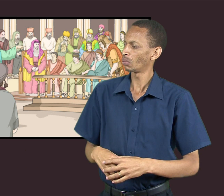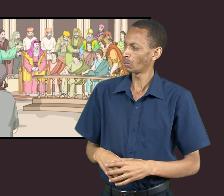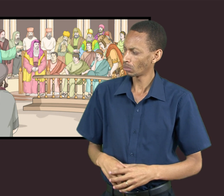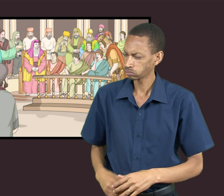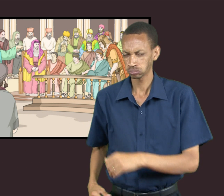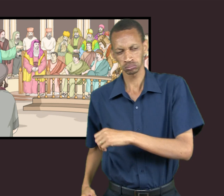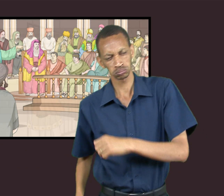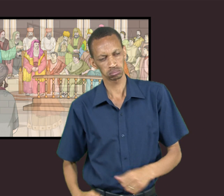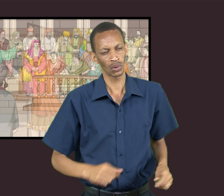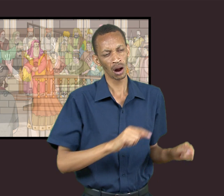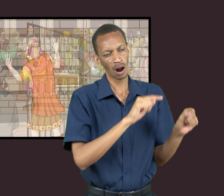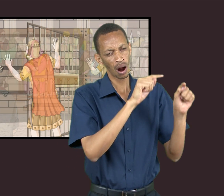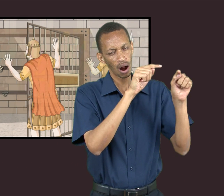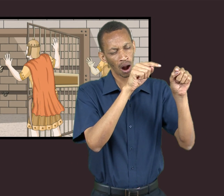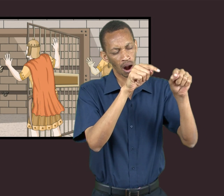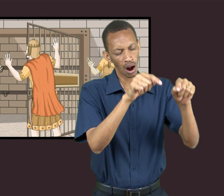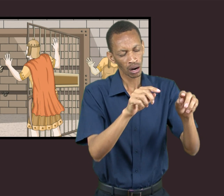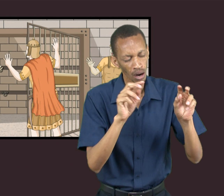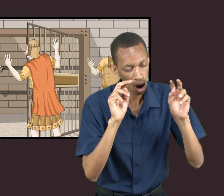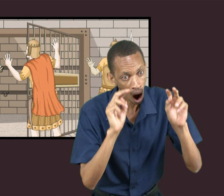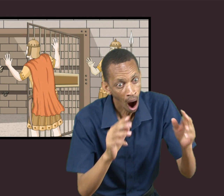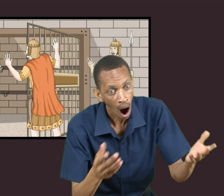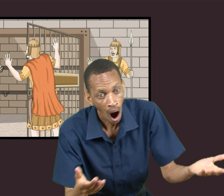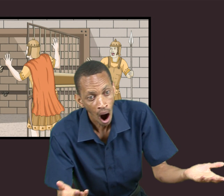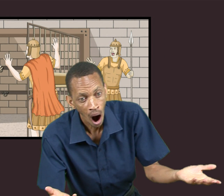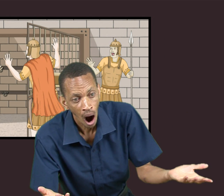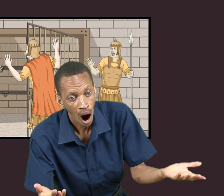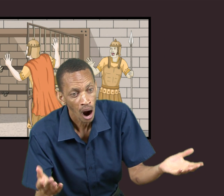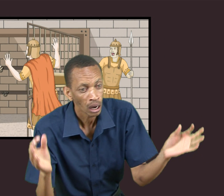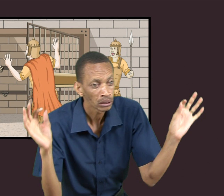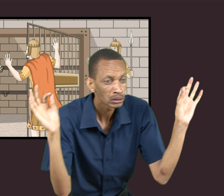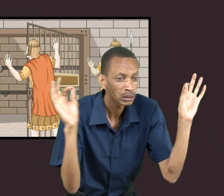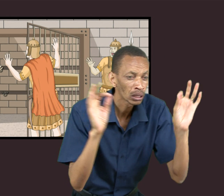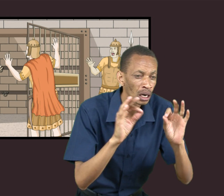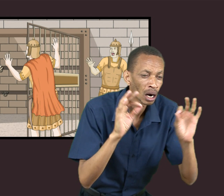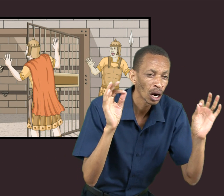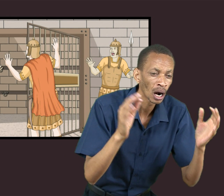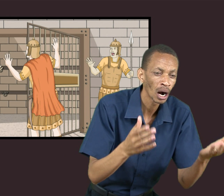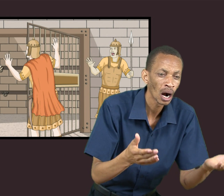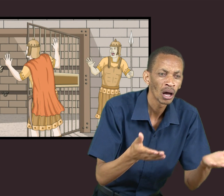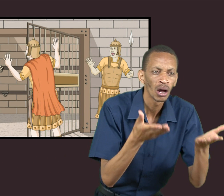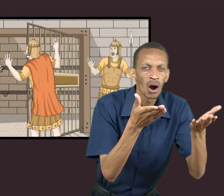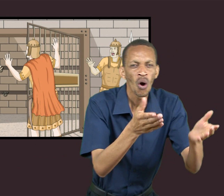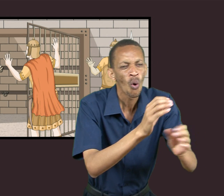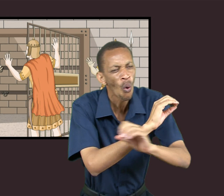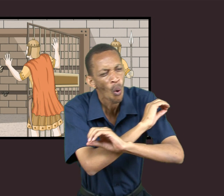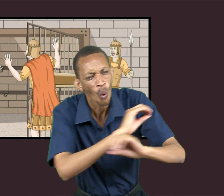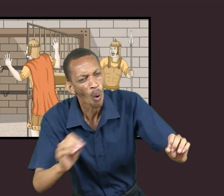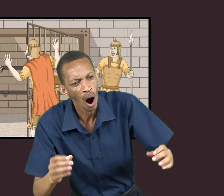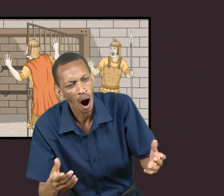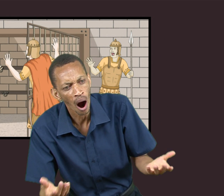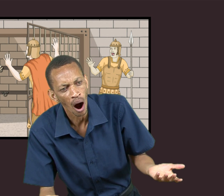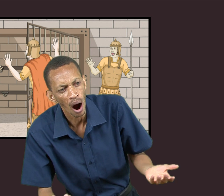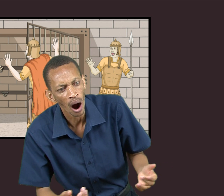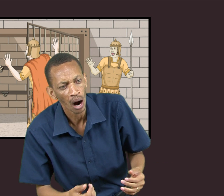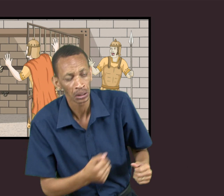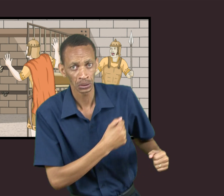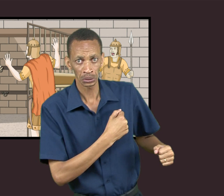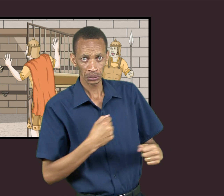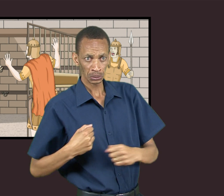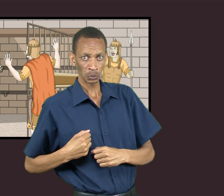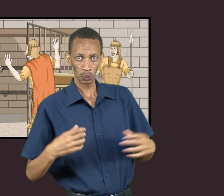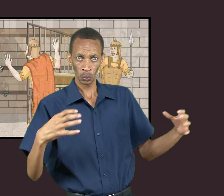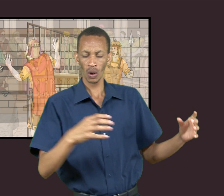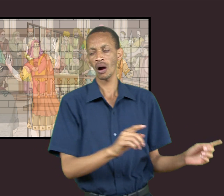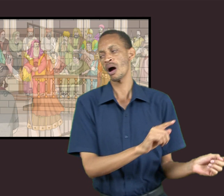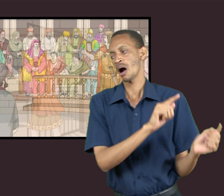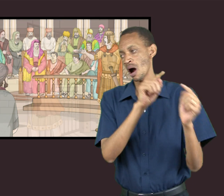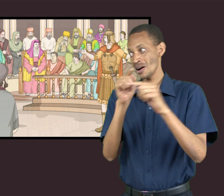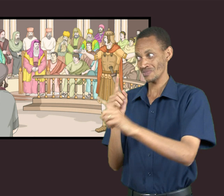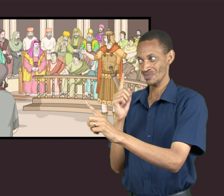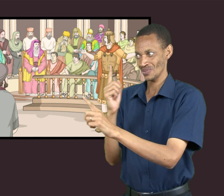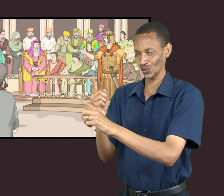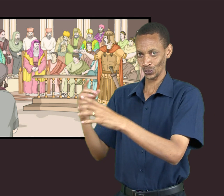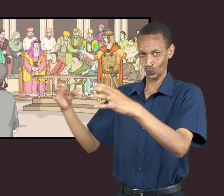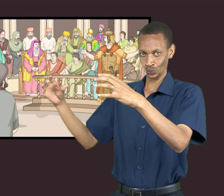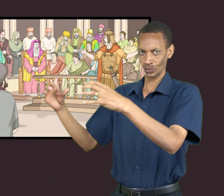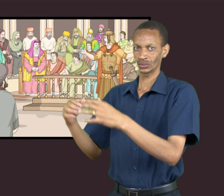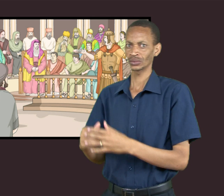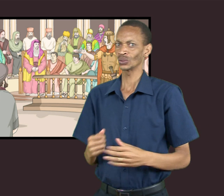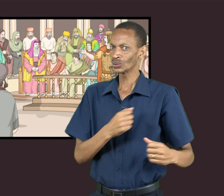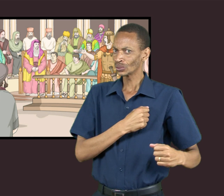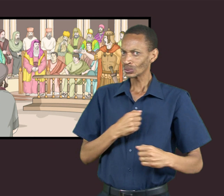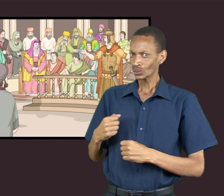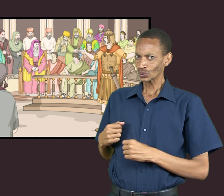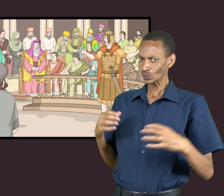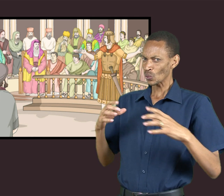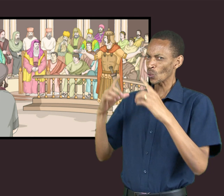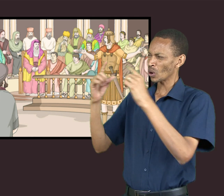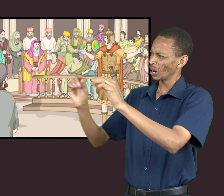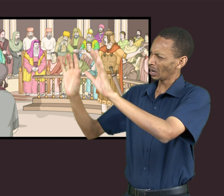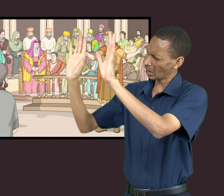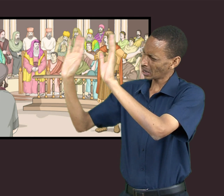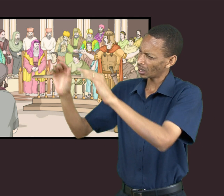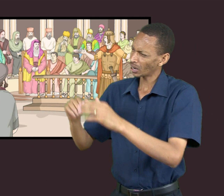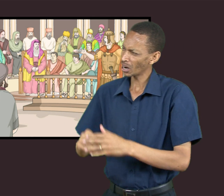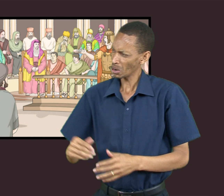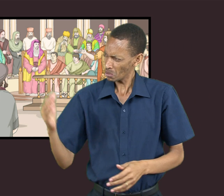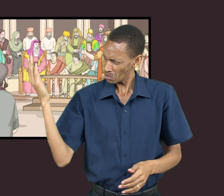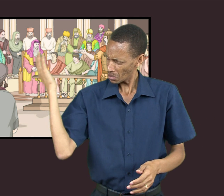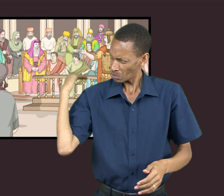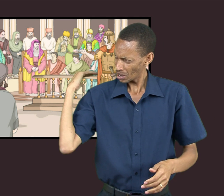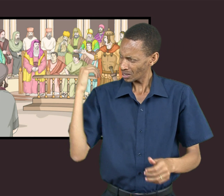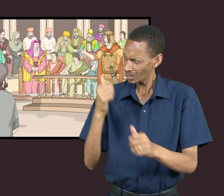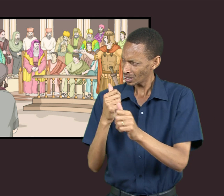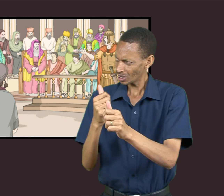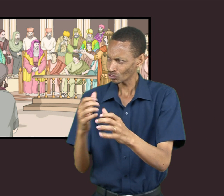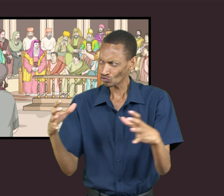But on arriving at the jail, the officers did not find them there.